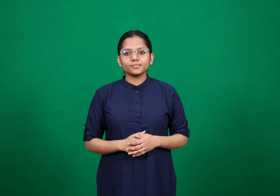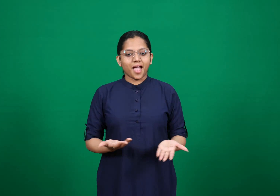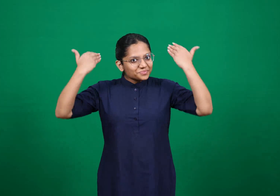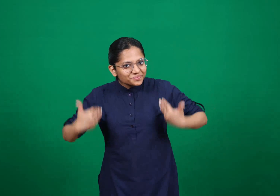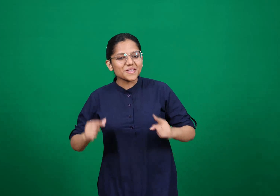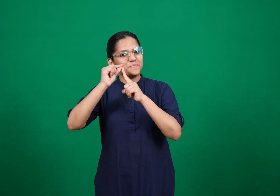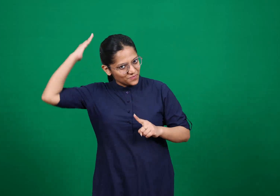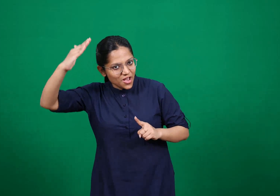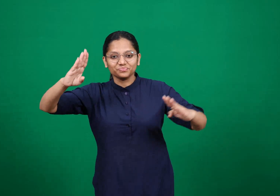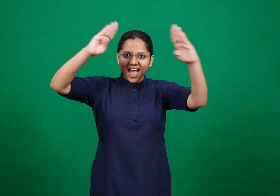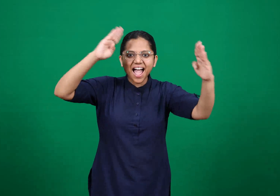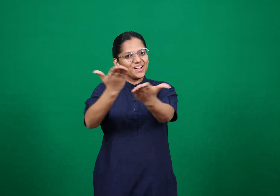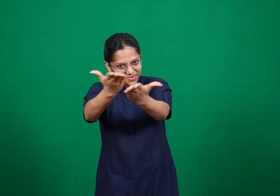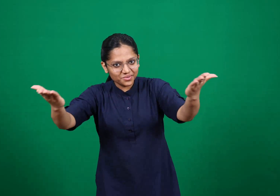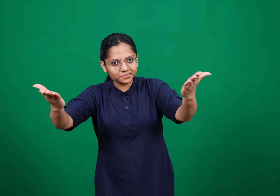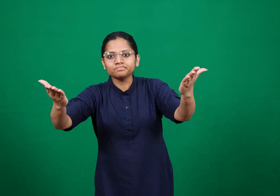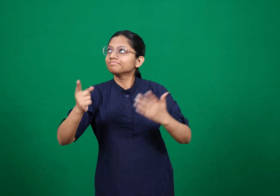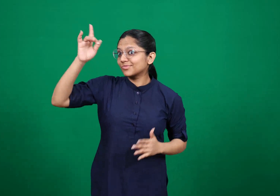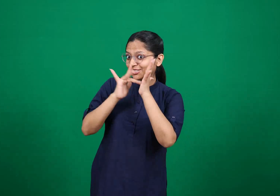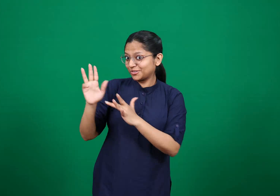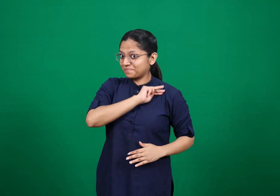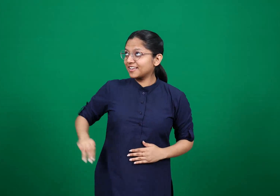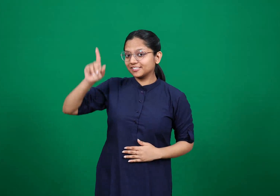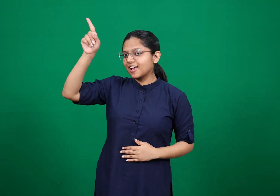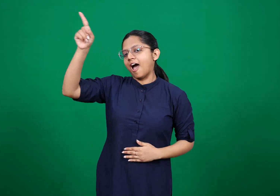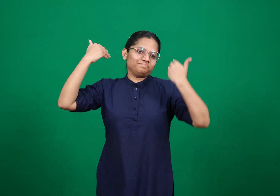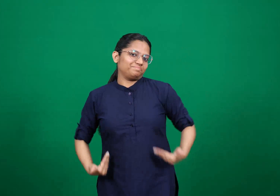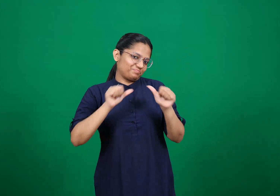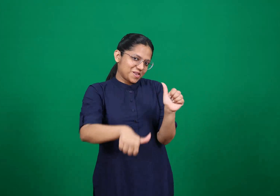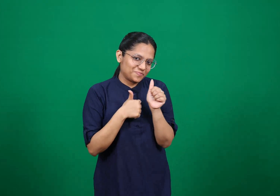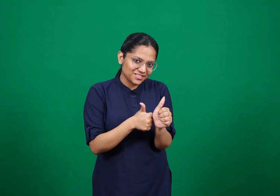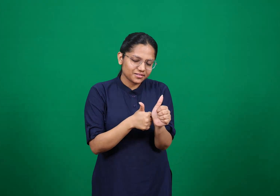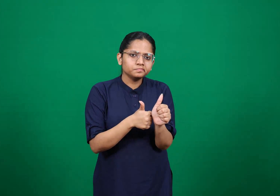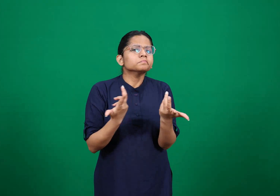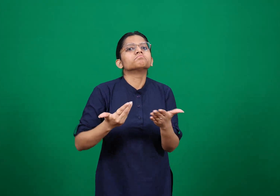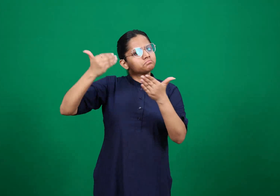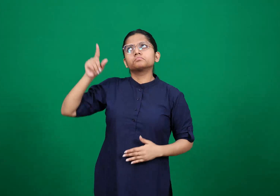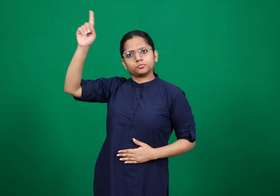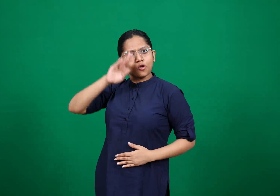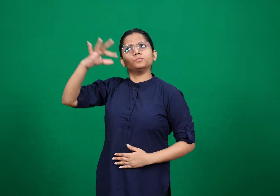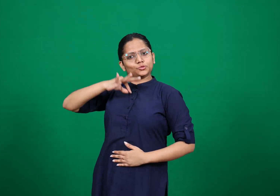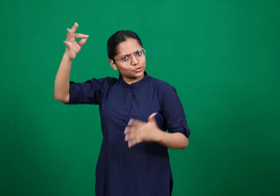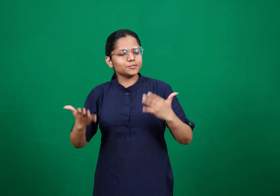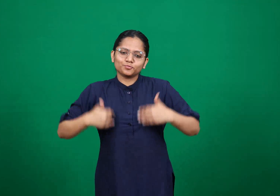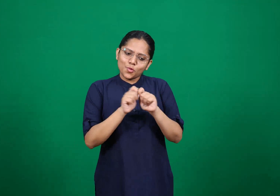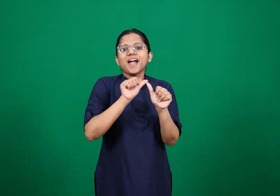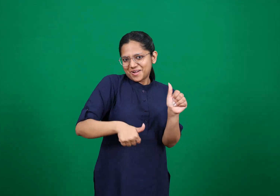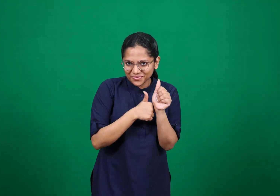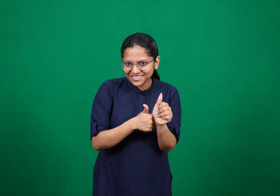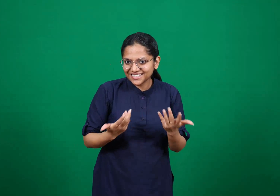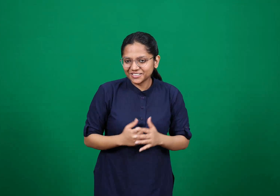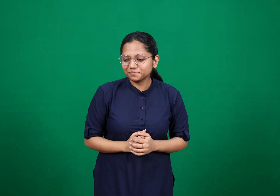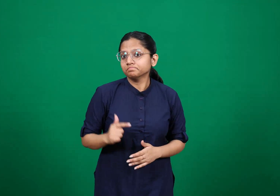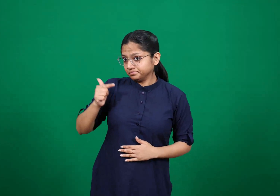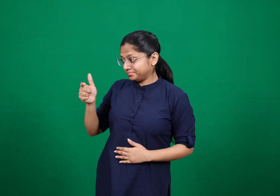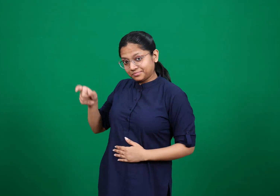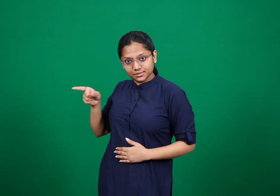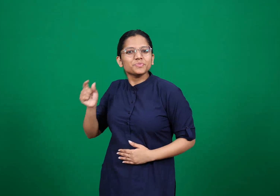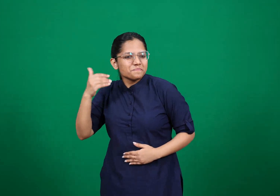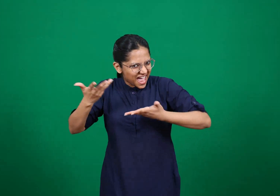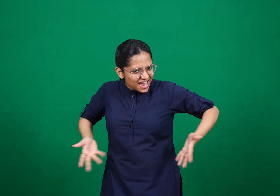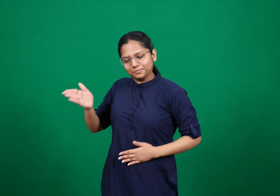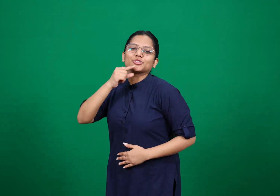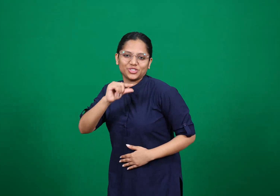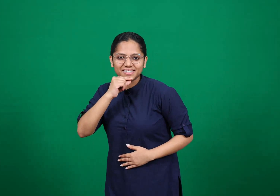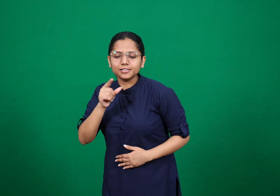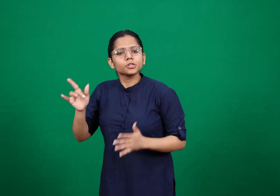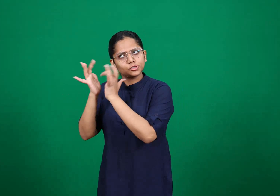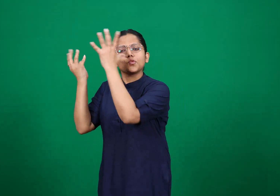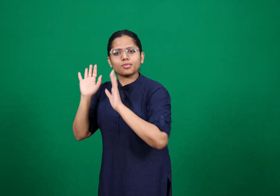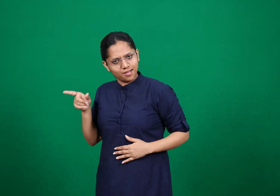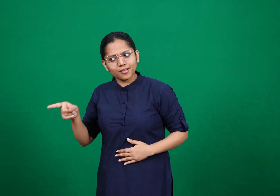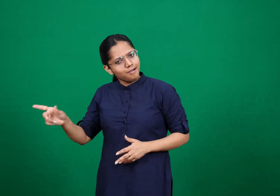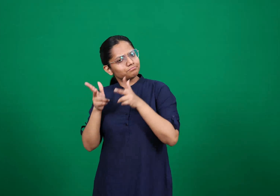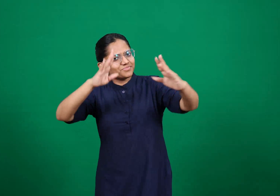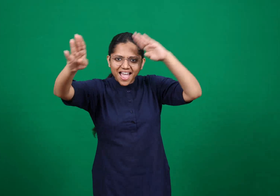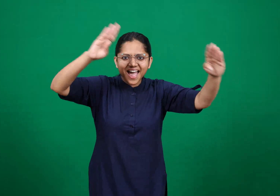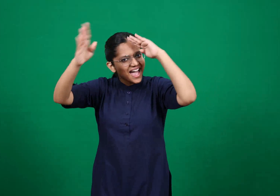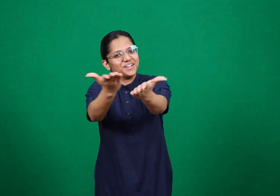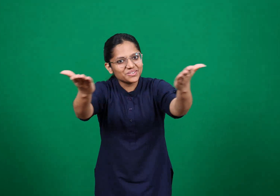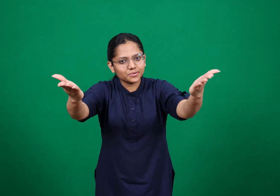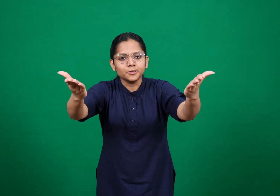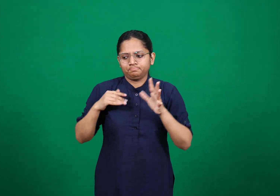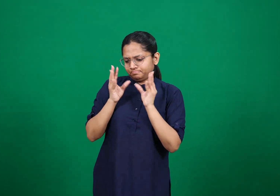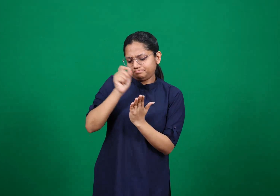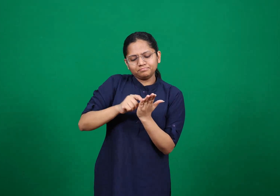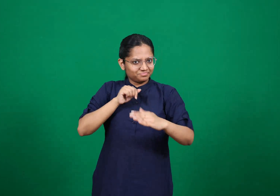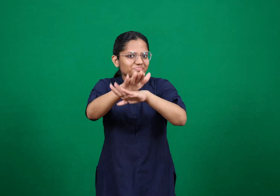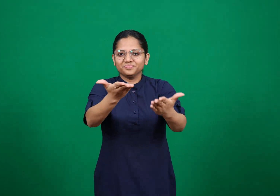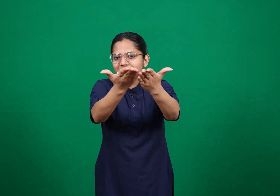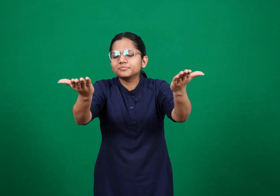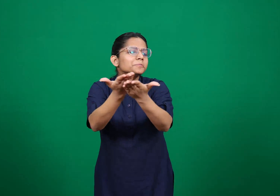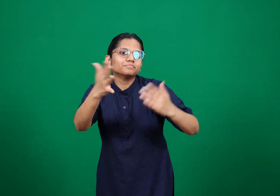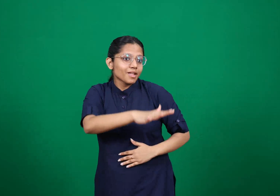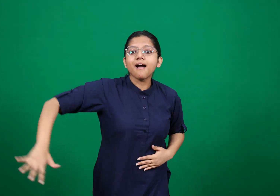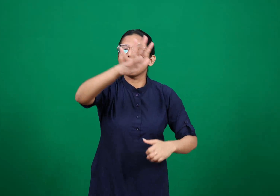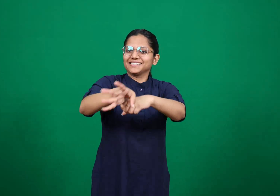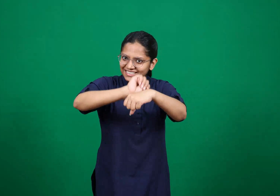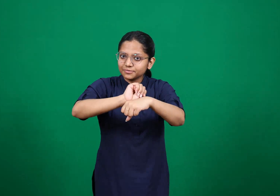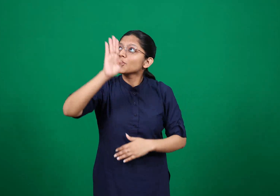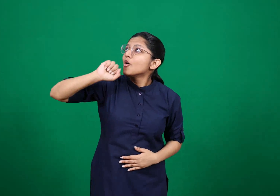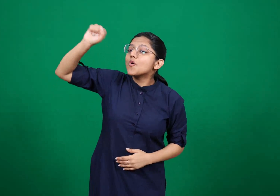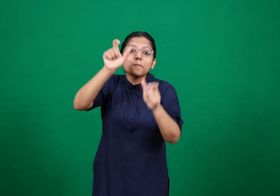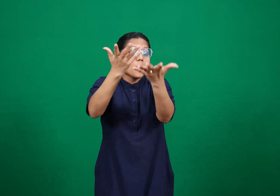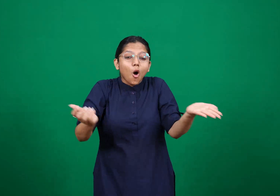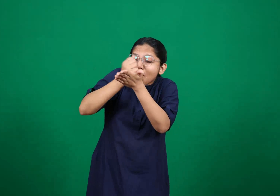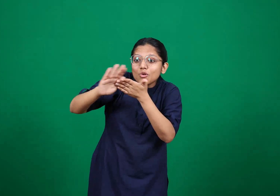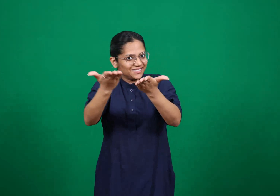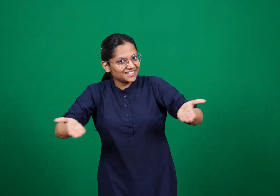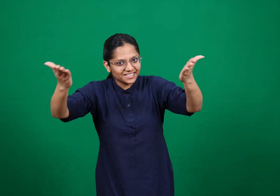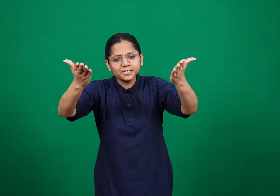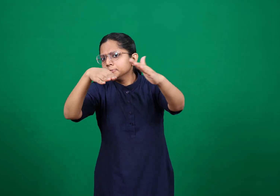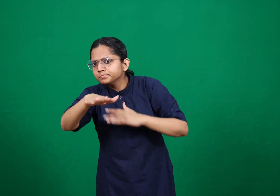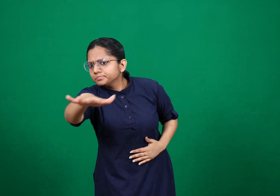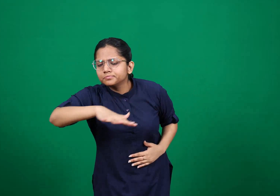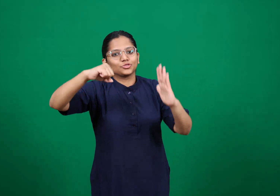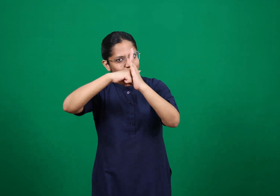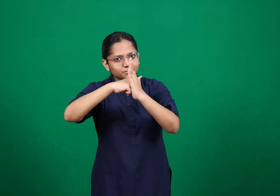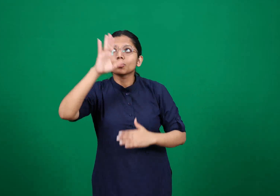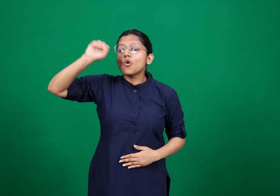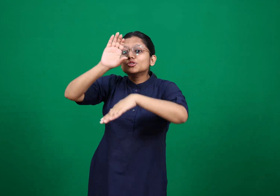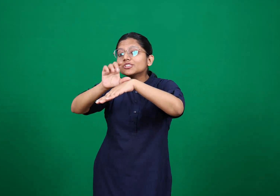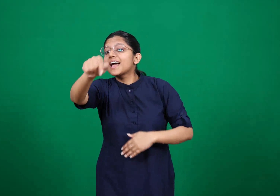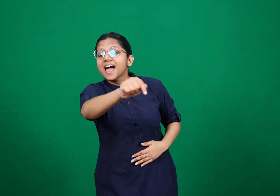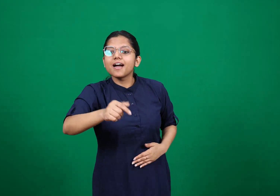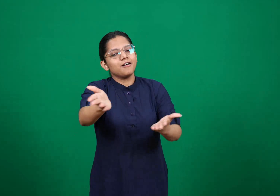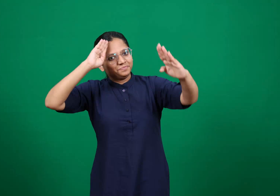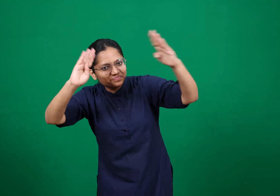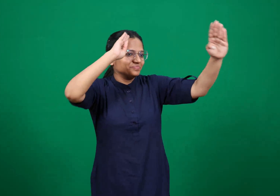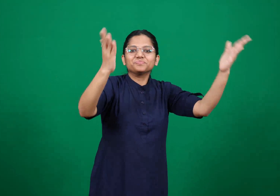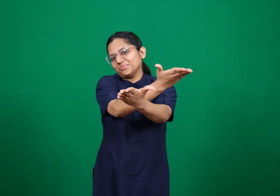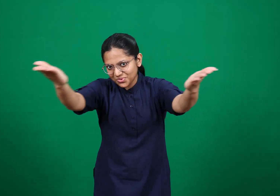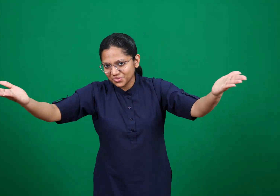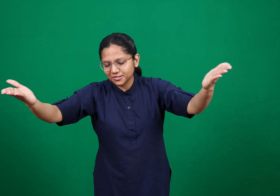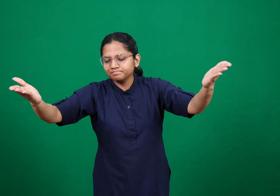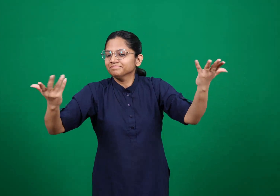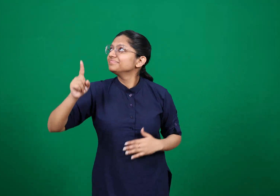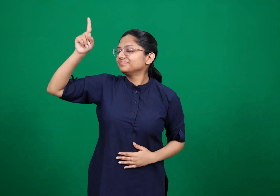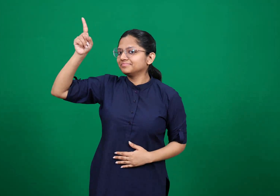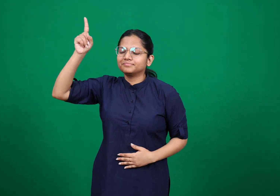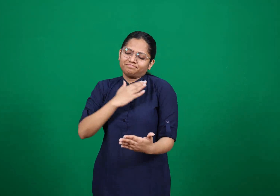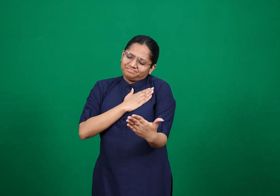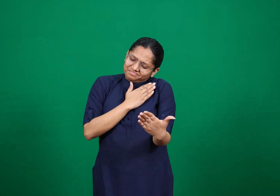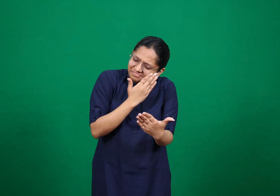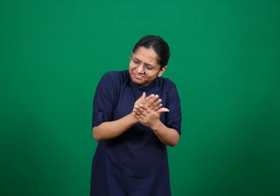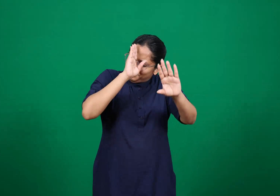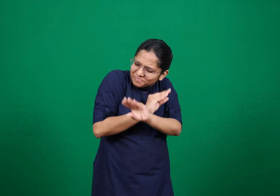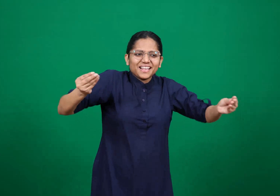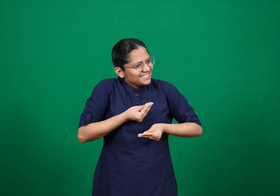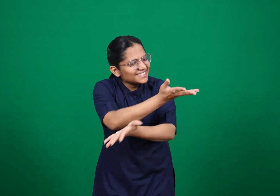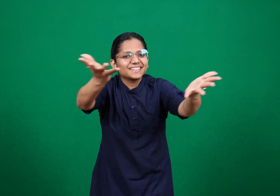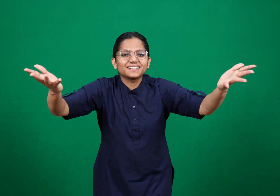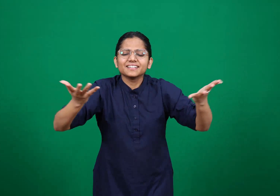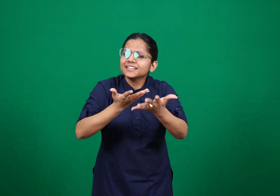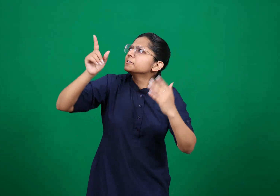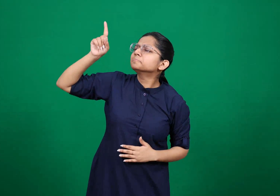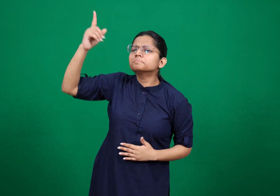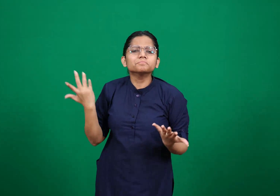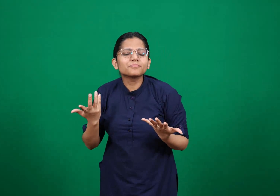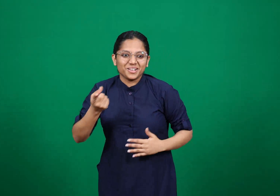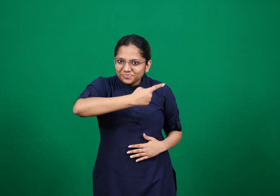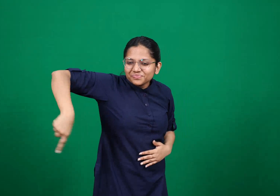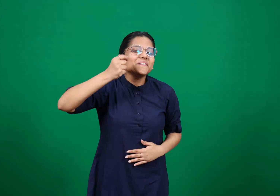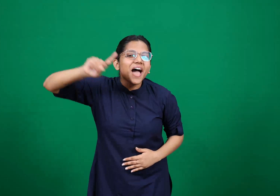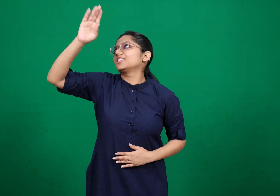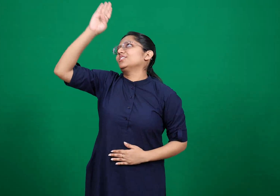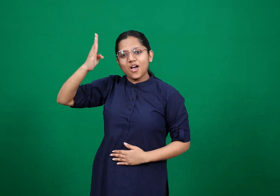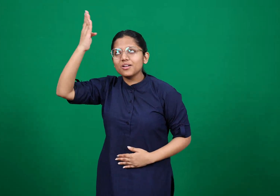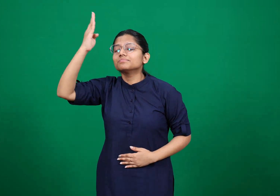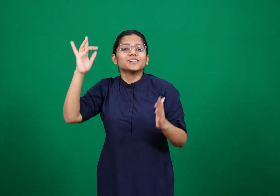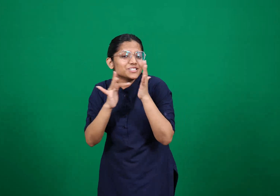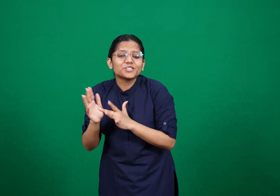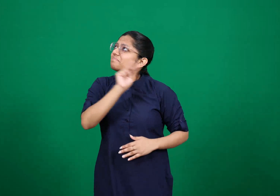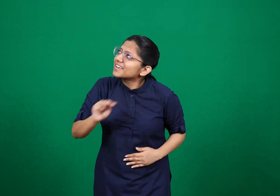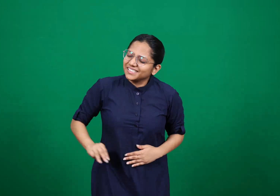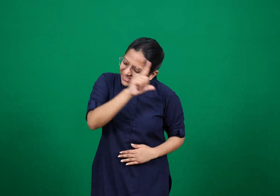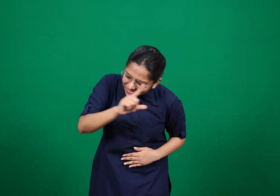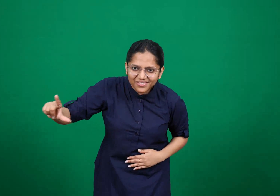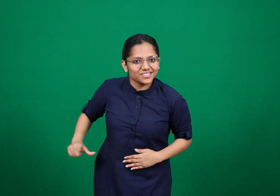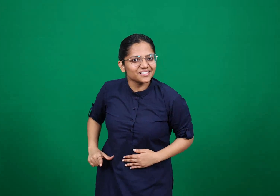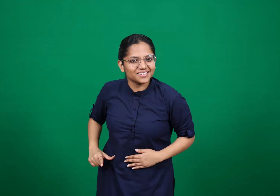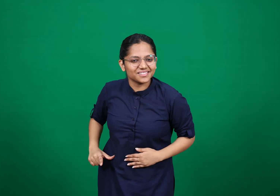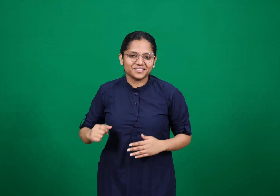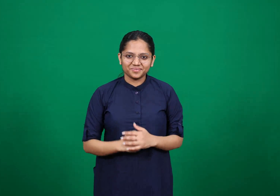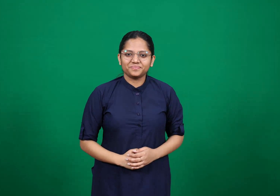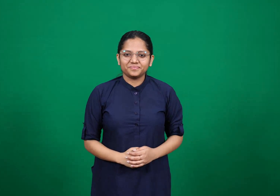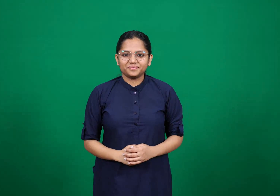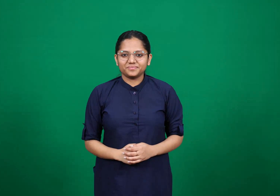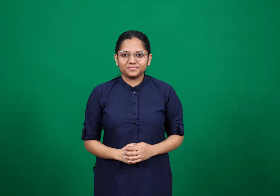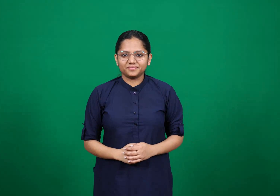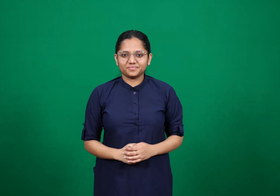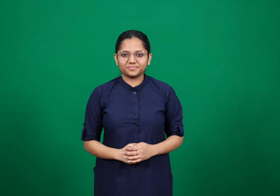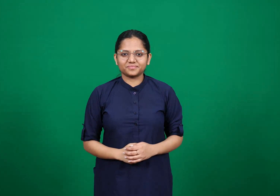Paul, an apostle of Christ Jesus by the will of God, and Timothy our brother, To the church of God in Corinth, together with all the saints throughout Achaia: Grace and peace to you from God our Father and the Lord Jesus Christ.